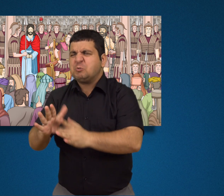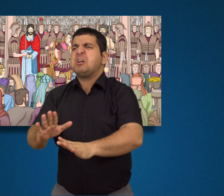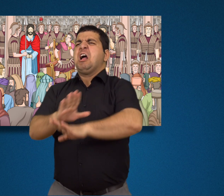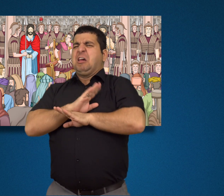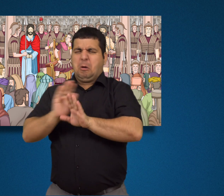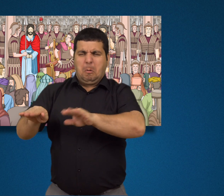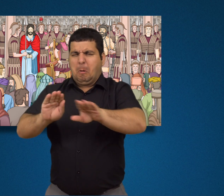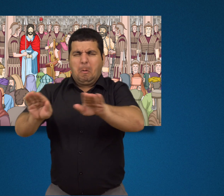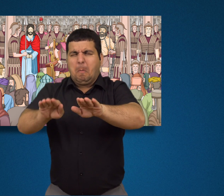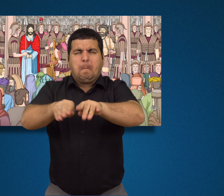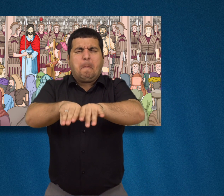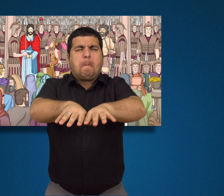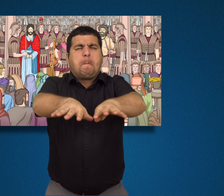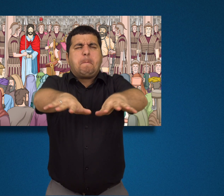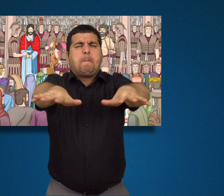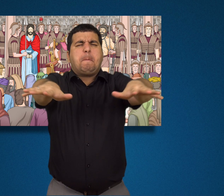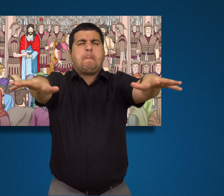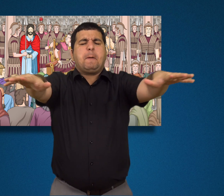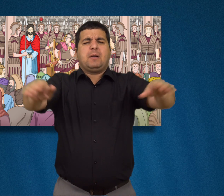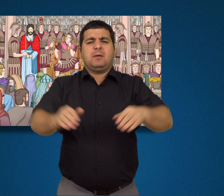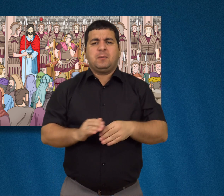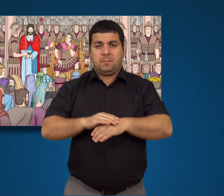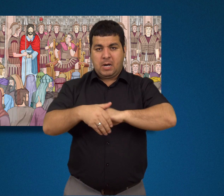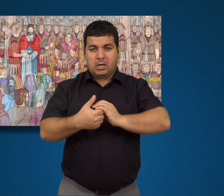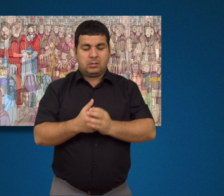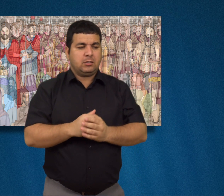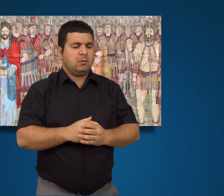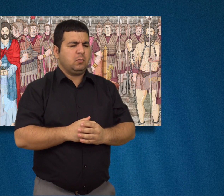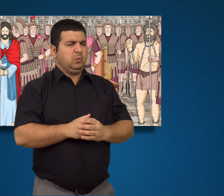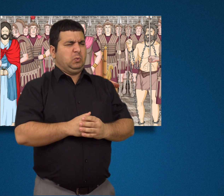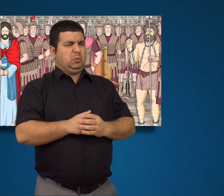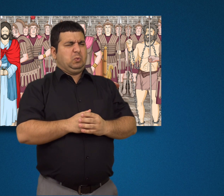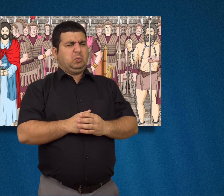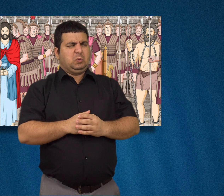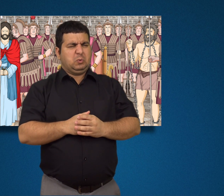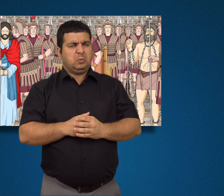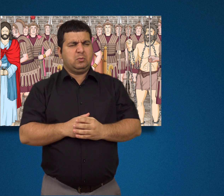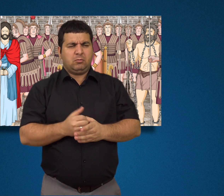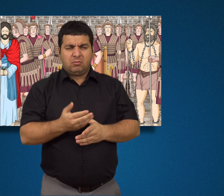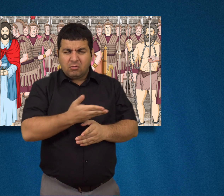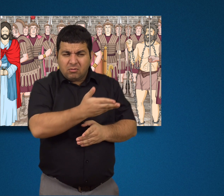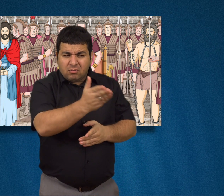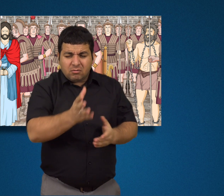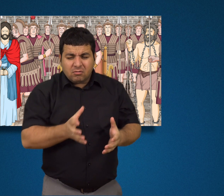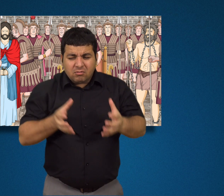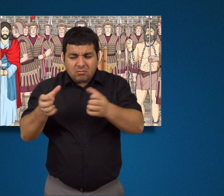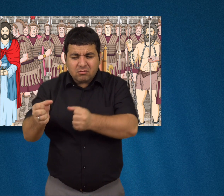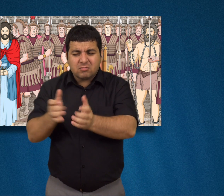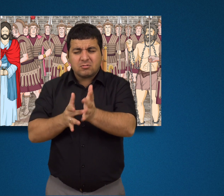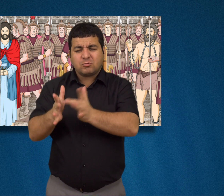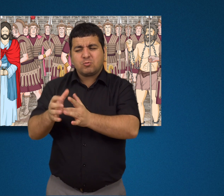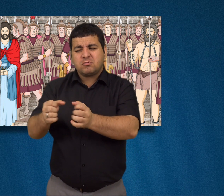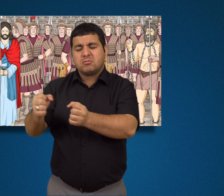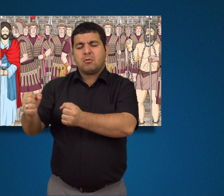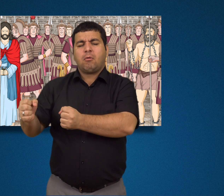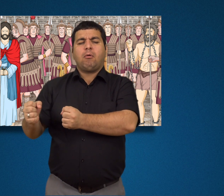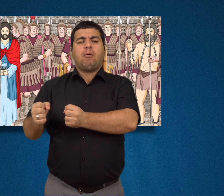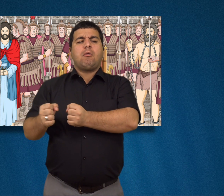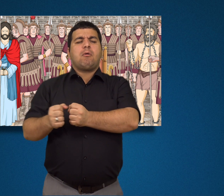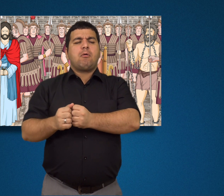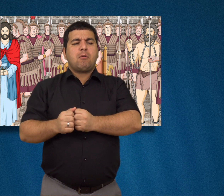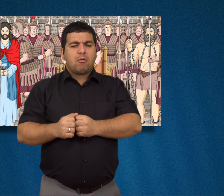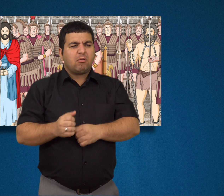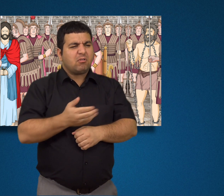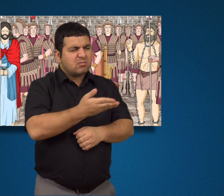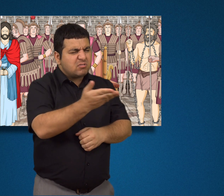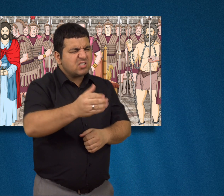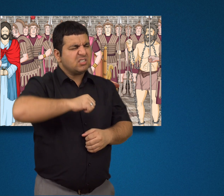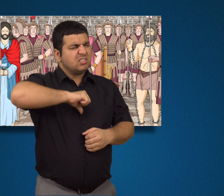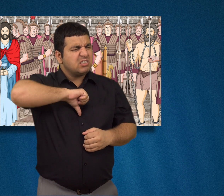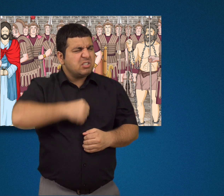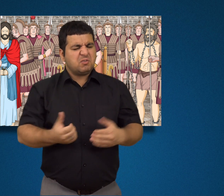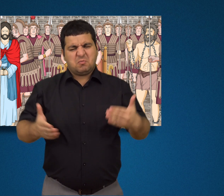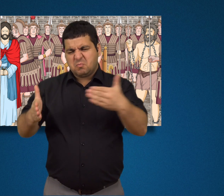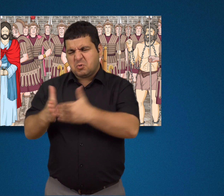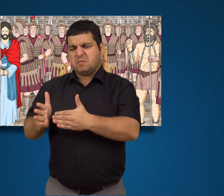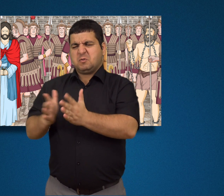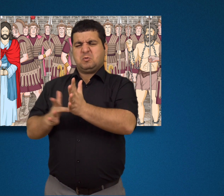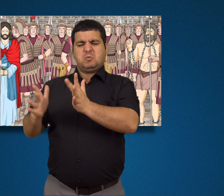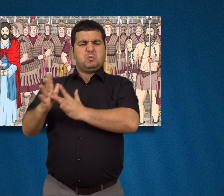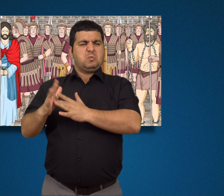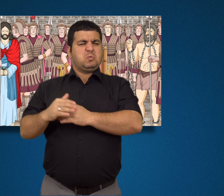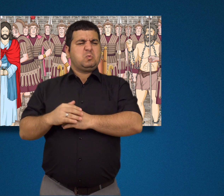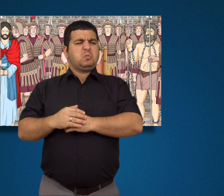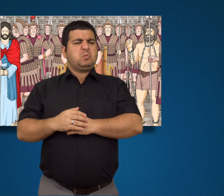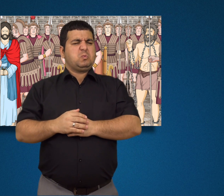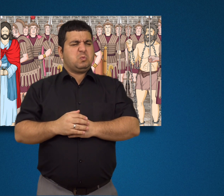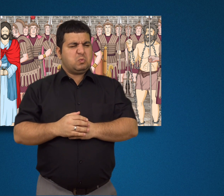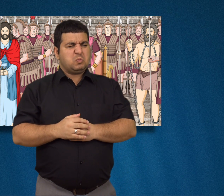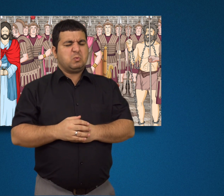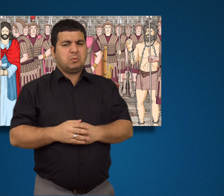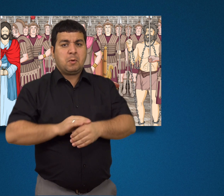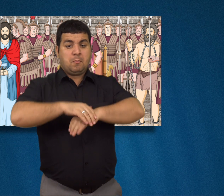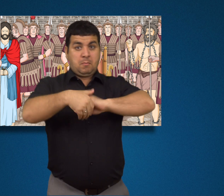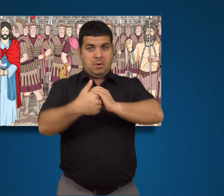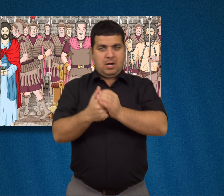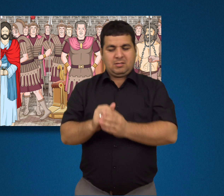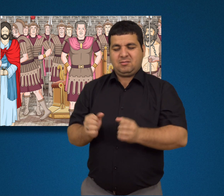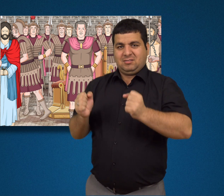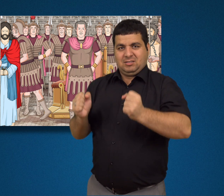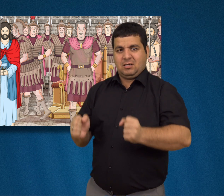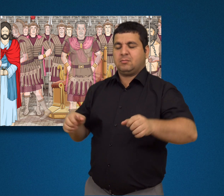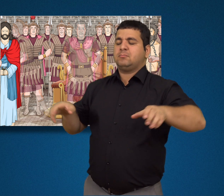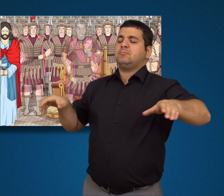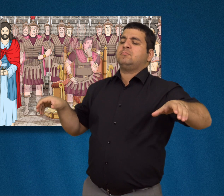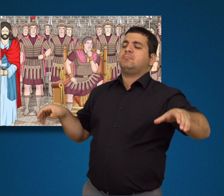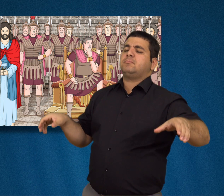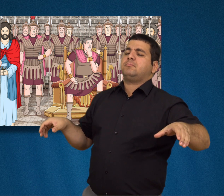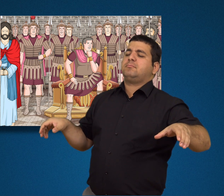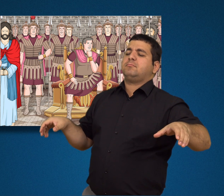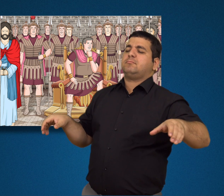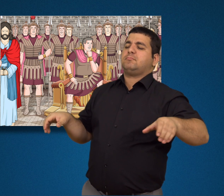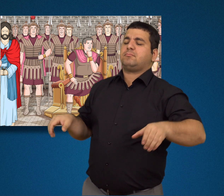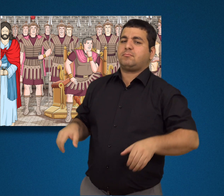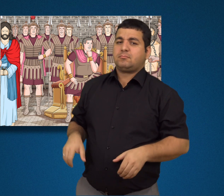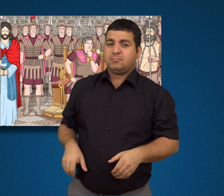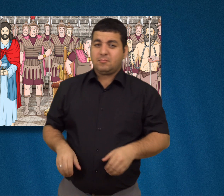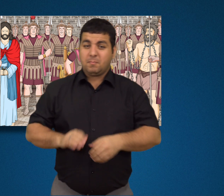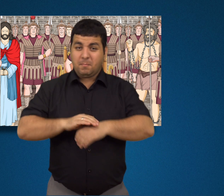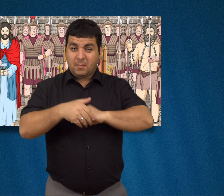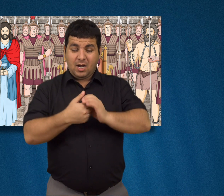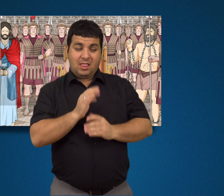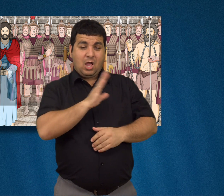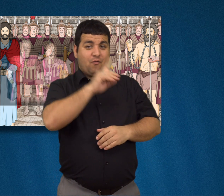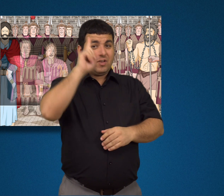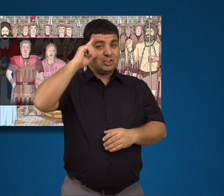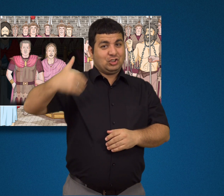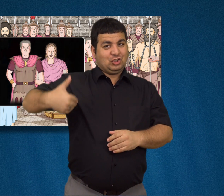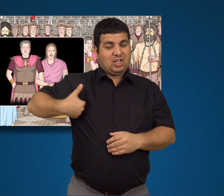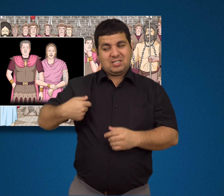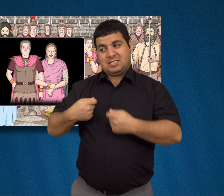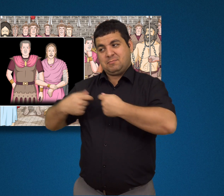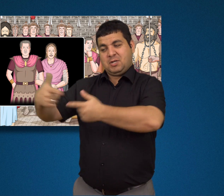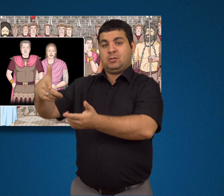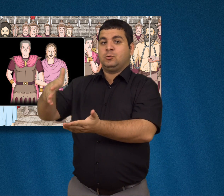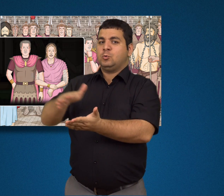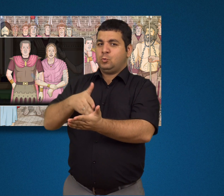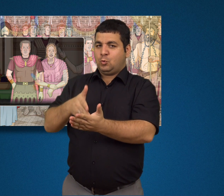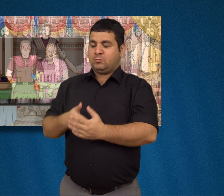For he knew it was out of envy that they had handed Jesus over to him.